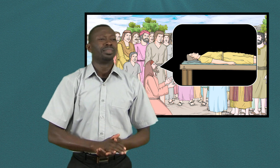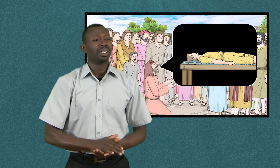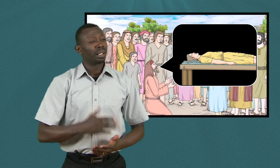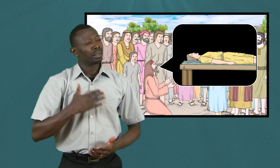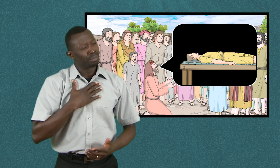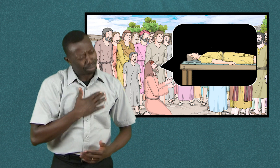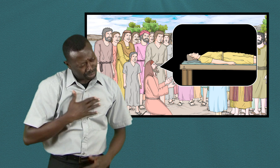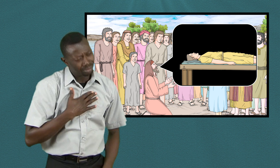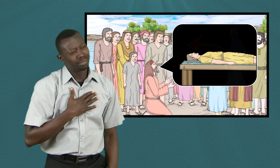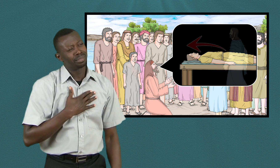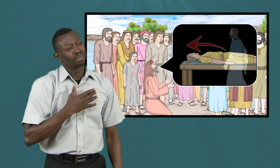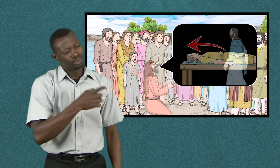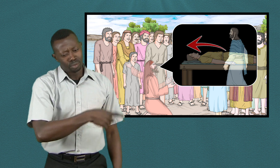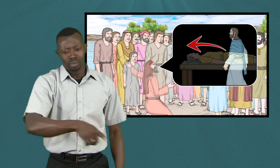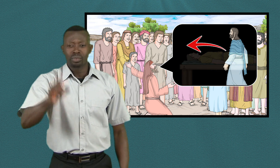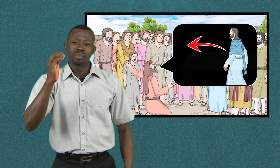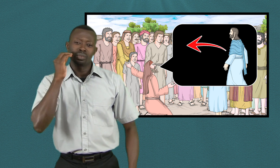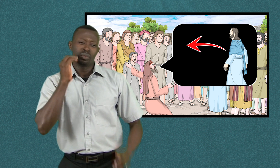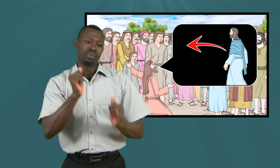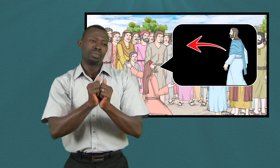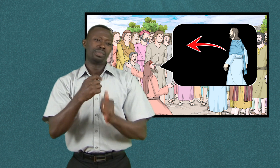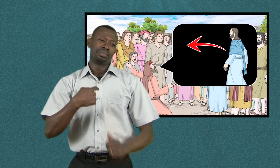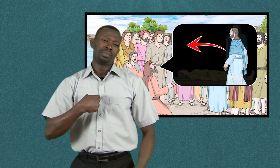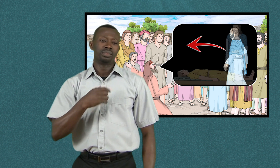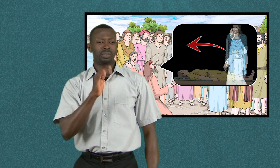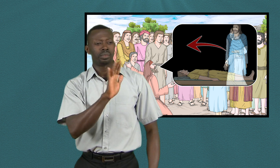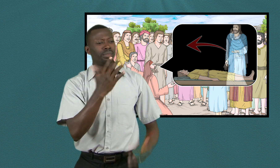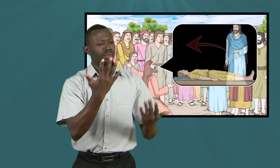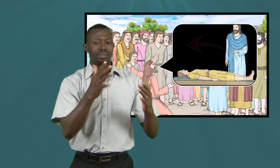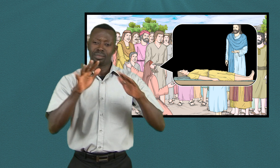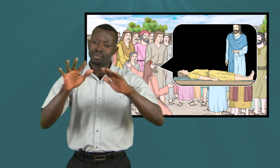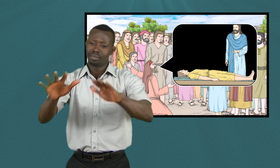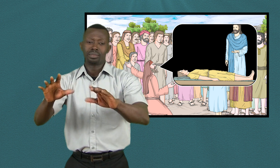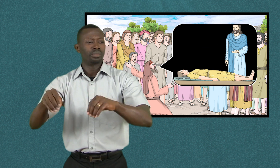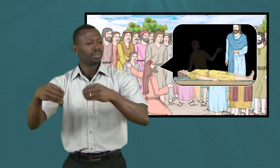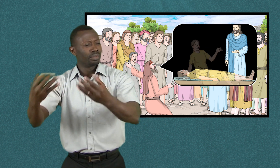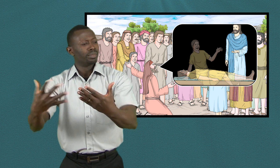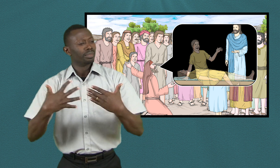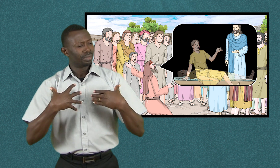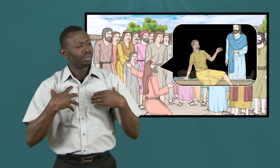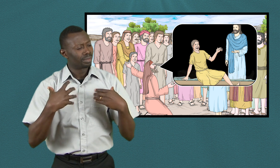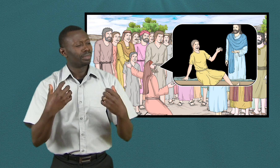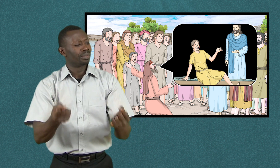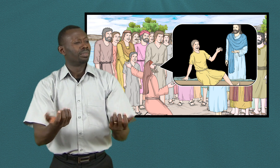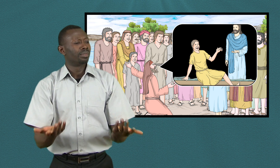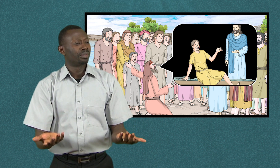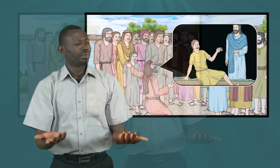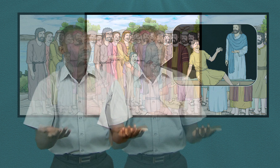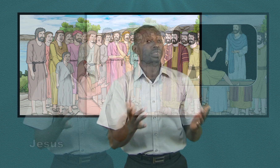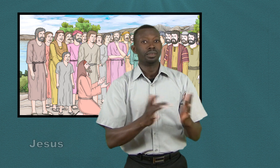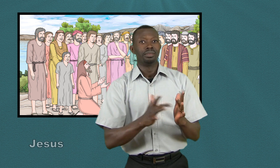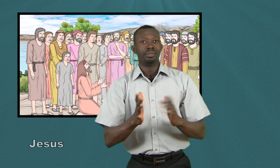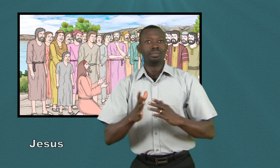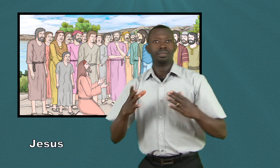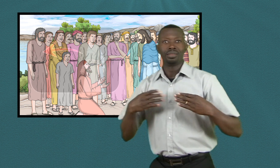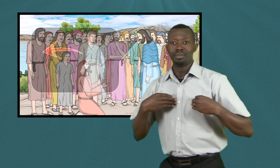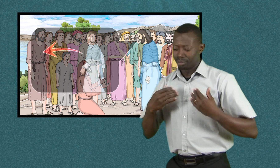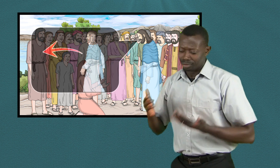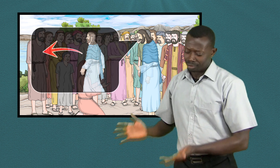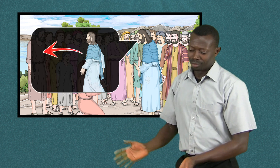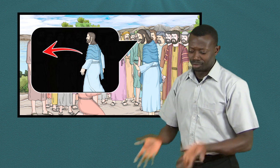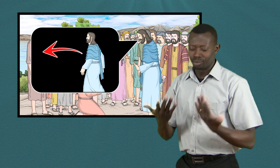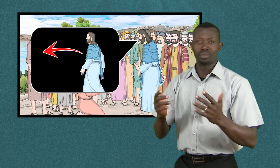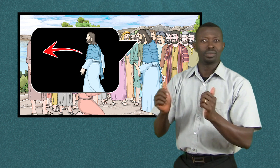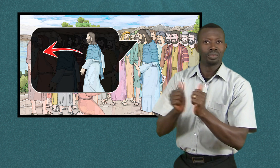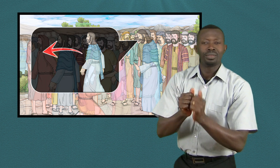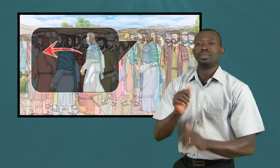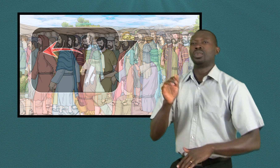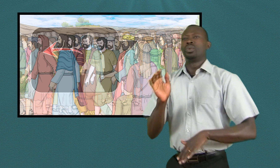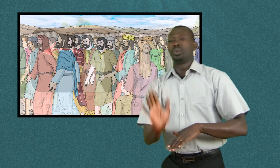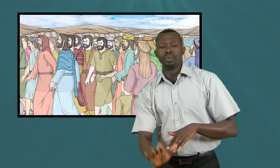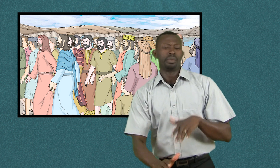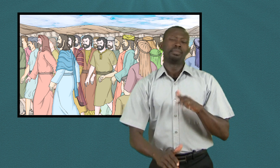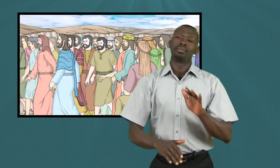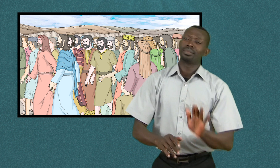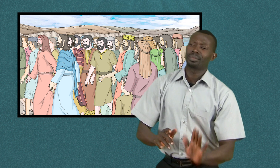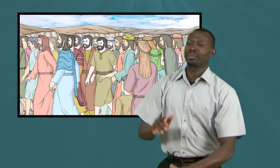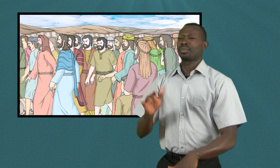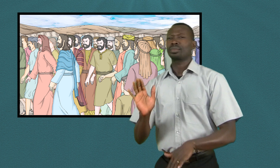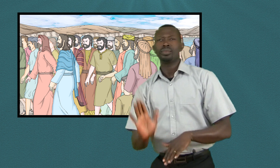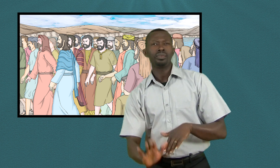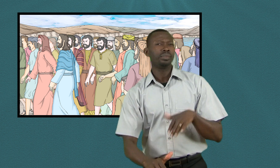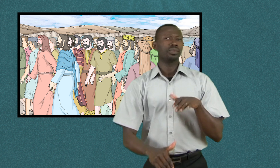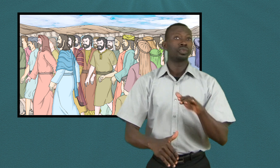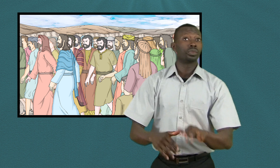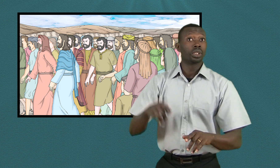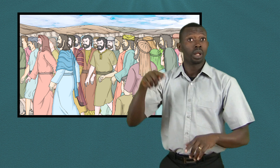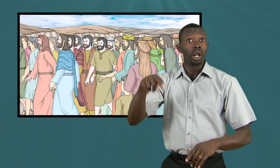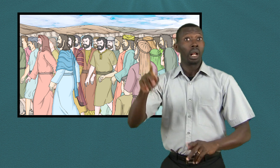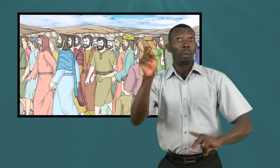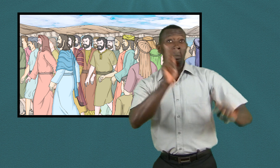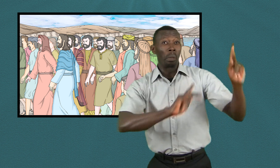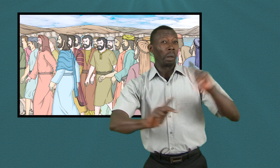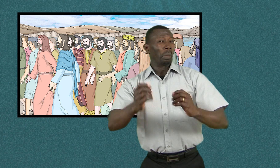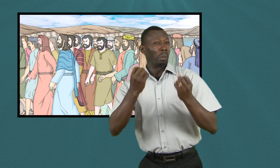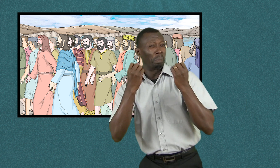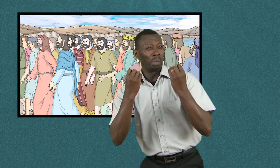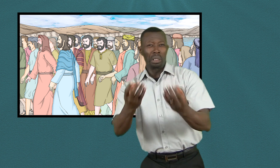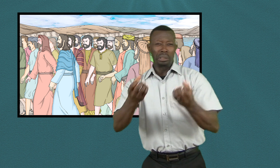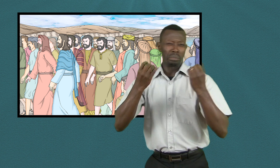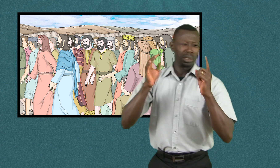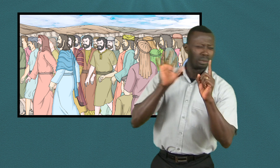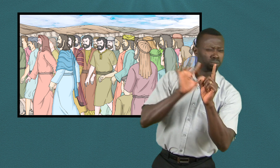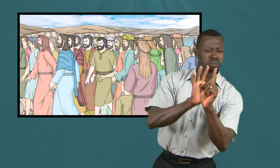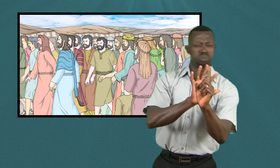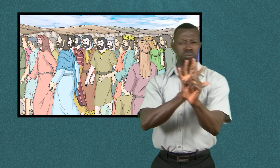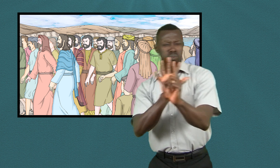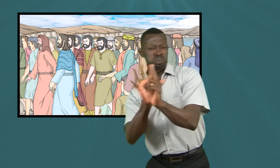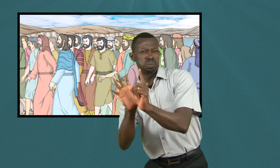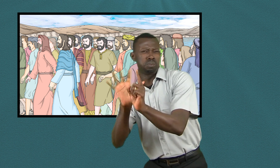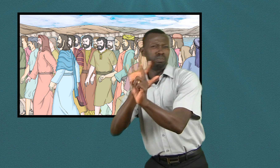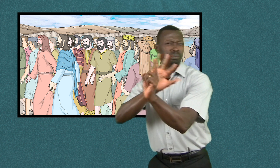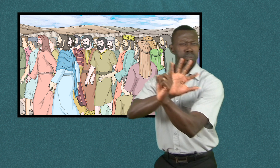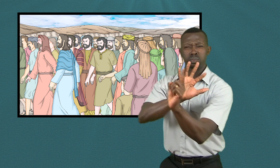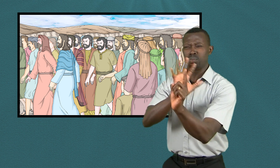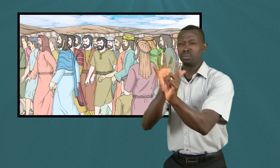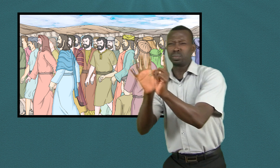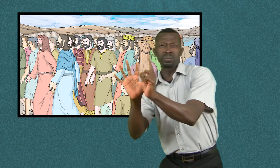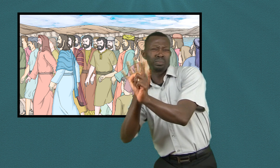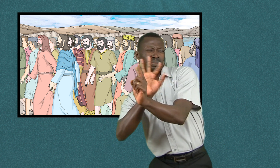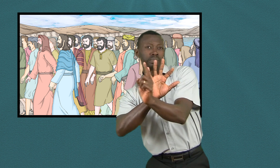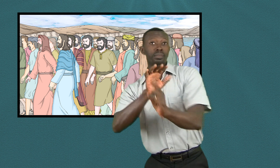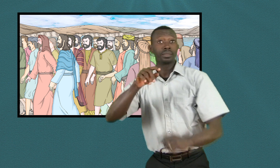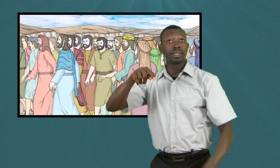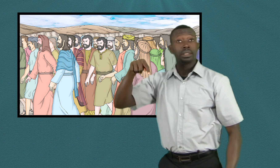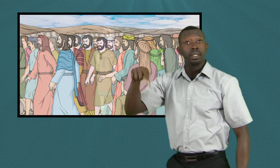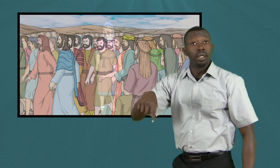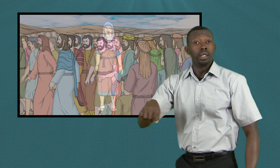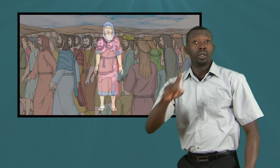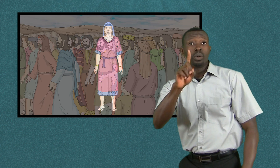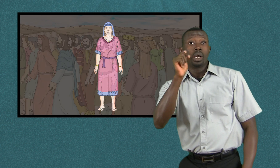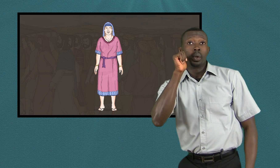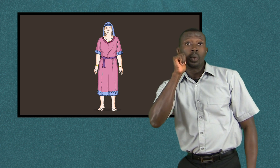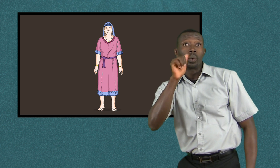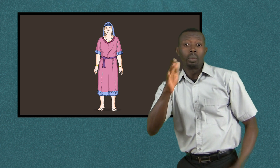Please come and place Your hands on her, so that she will be healed and live.” So Jesus went with him, and a large crowd followed and pressed around Him.